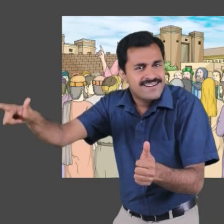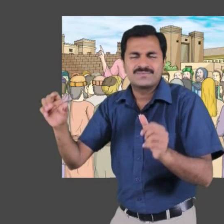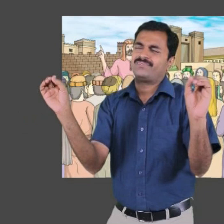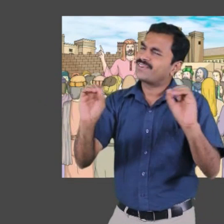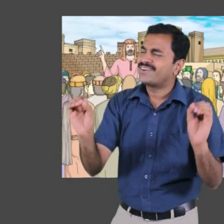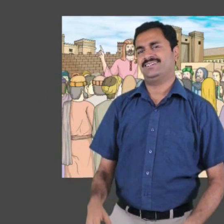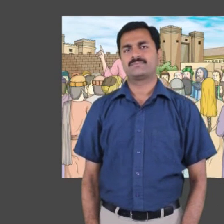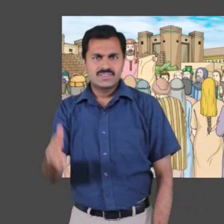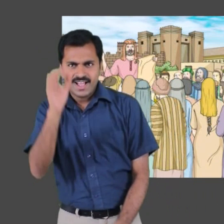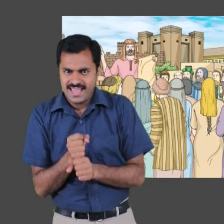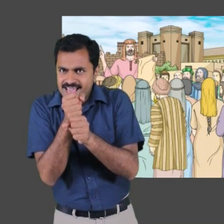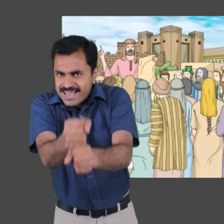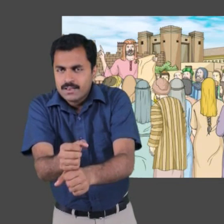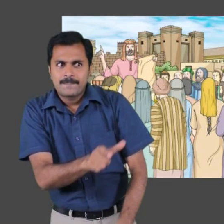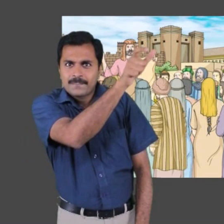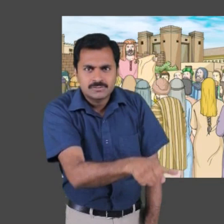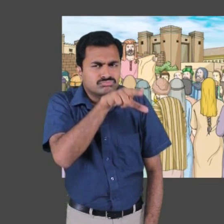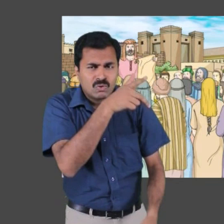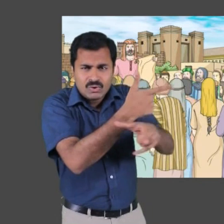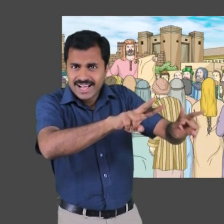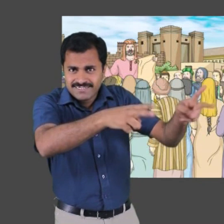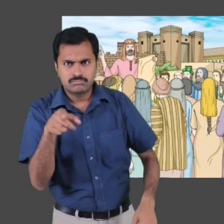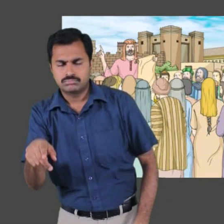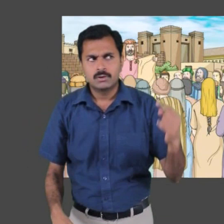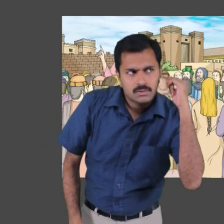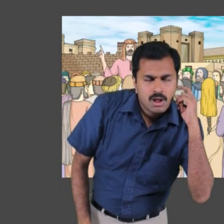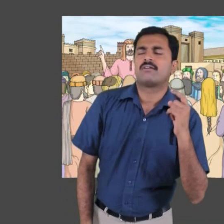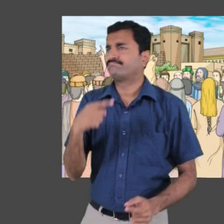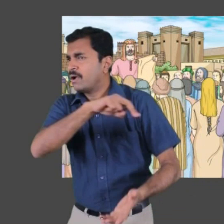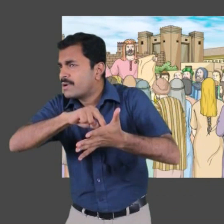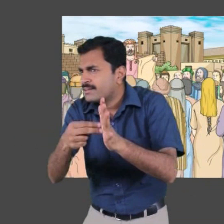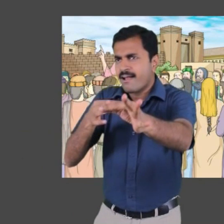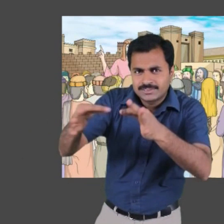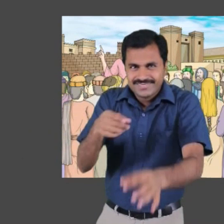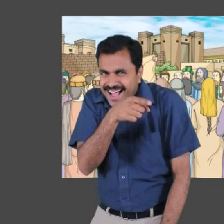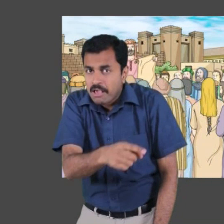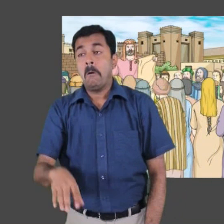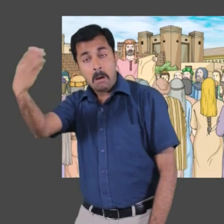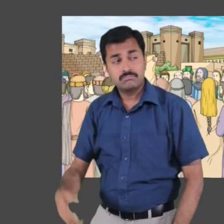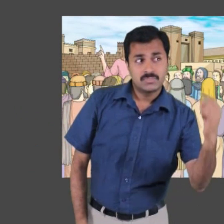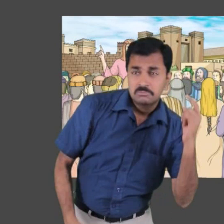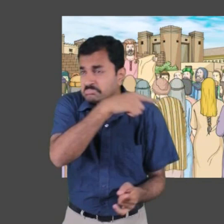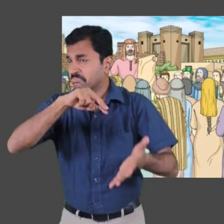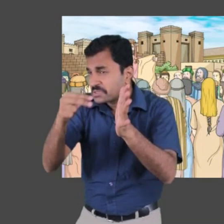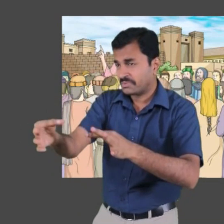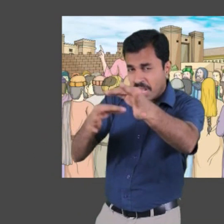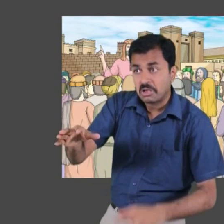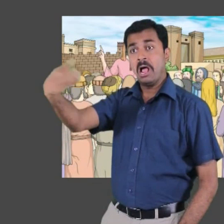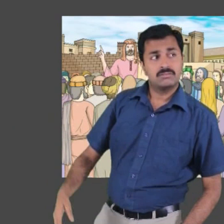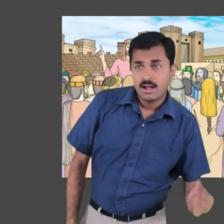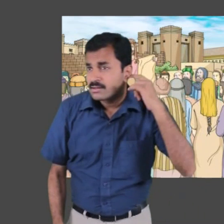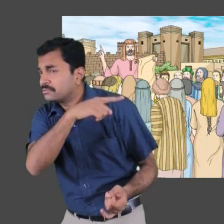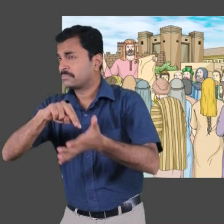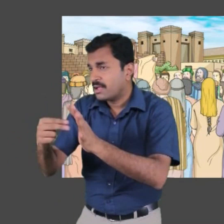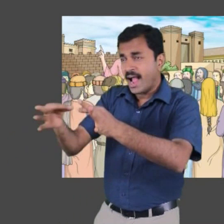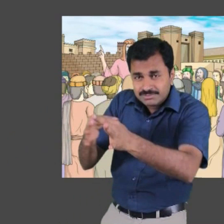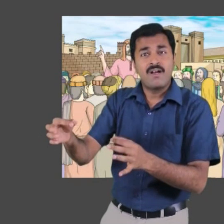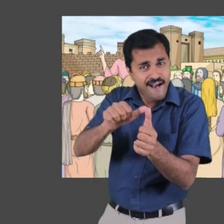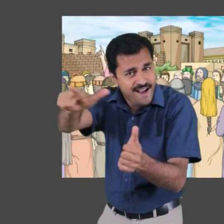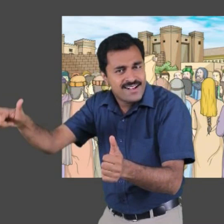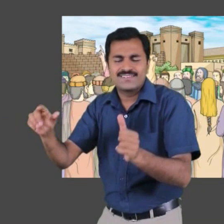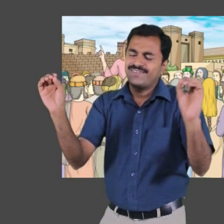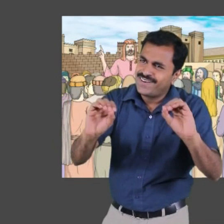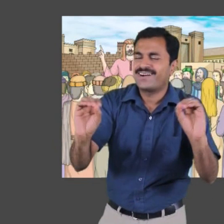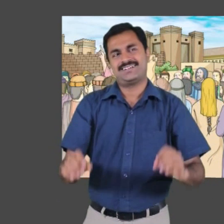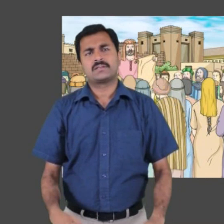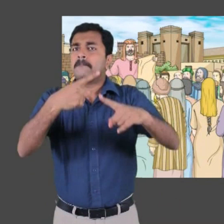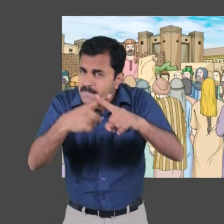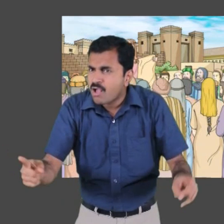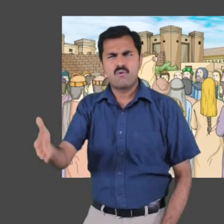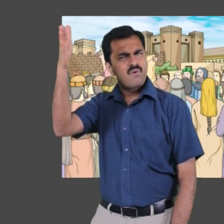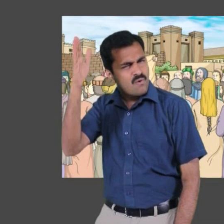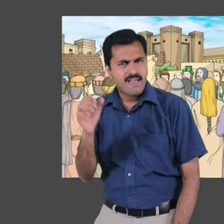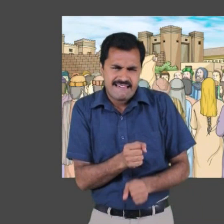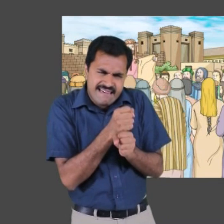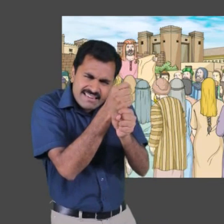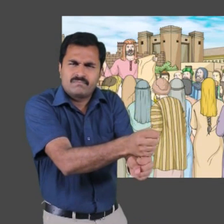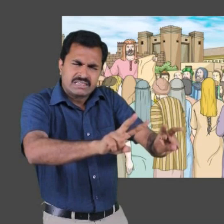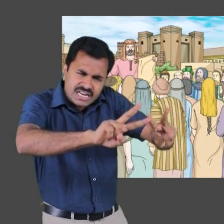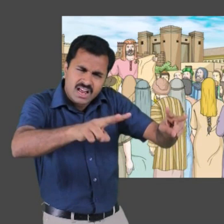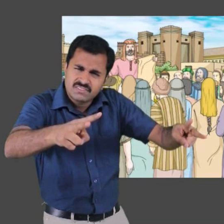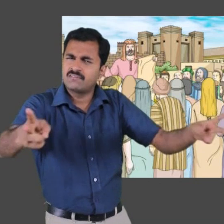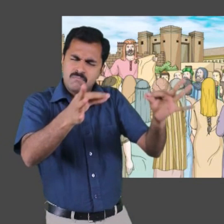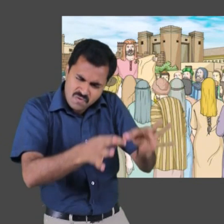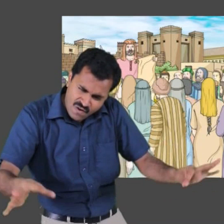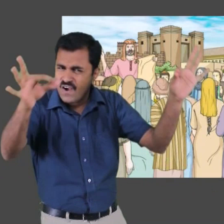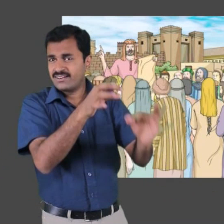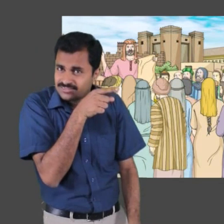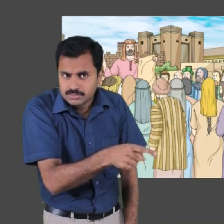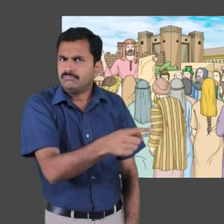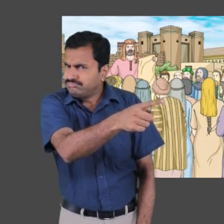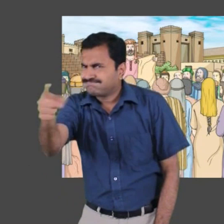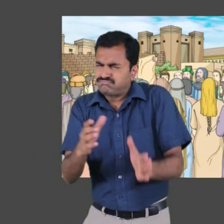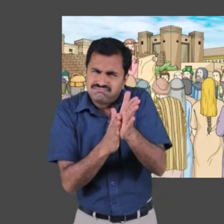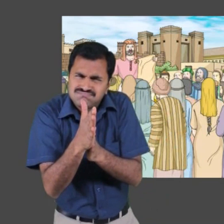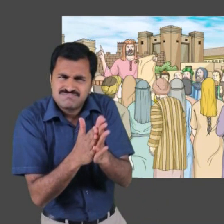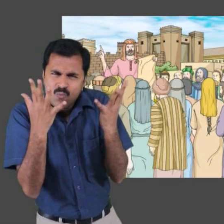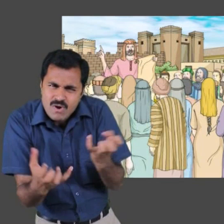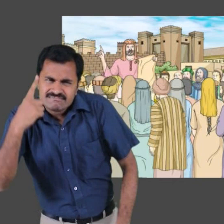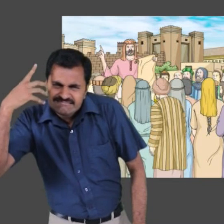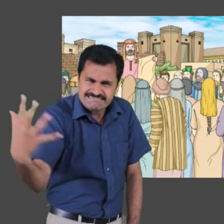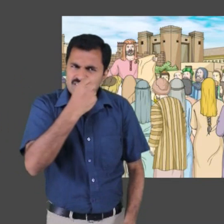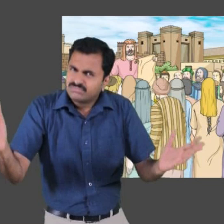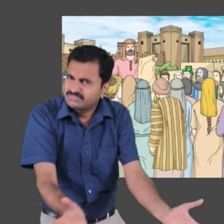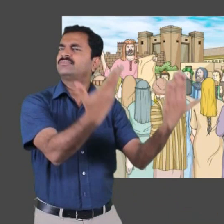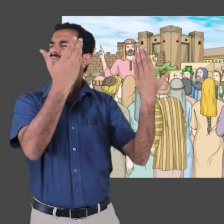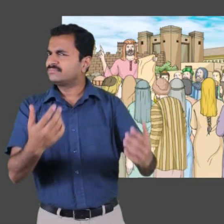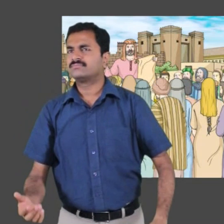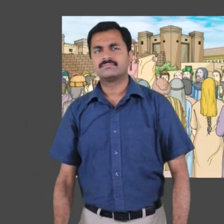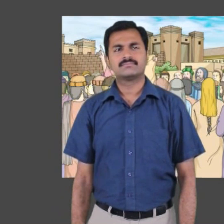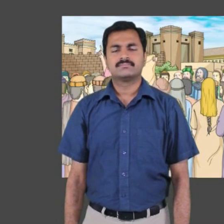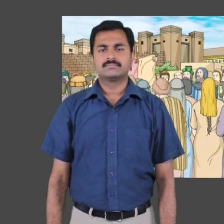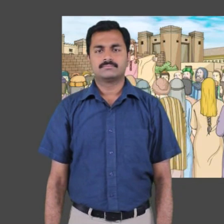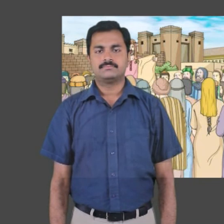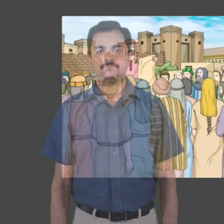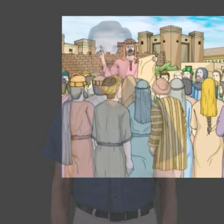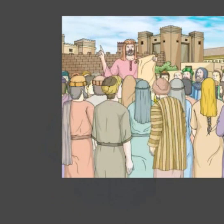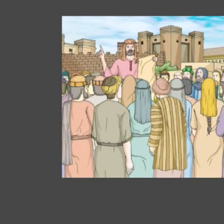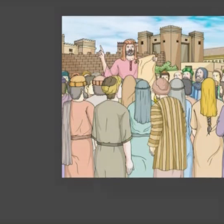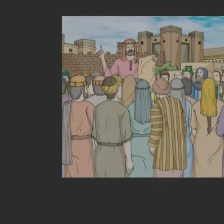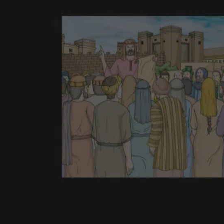Do all interpret? But eagerly desire the greater gifts. And now I will show you the most excellent way.